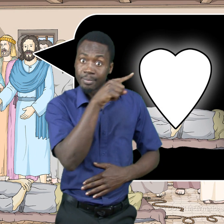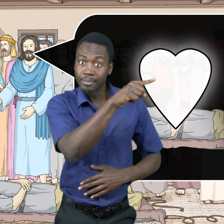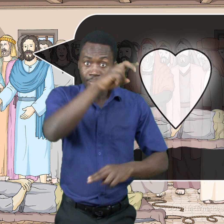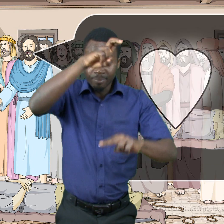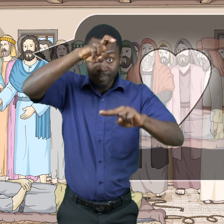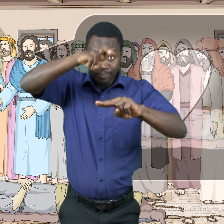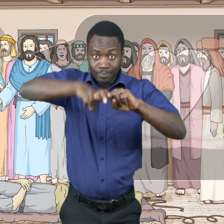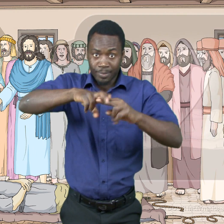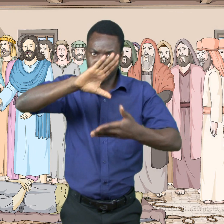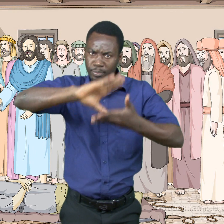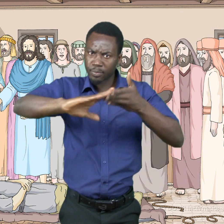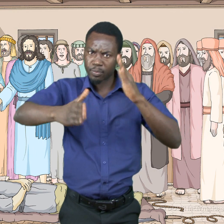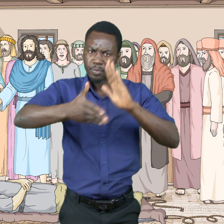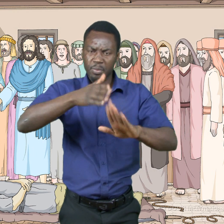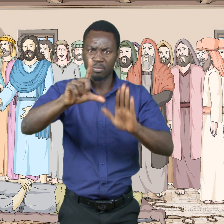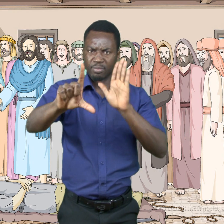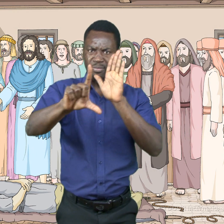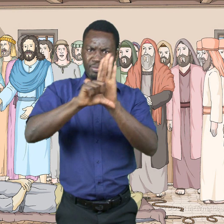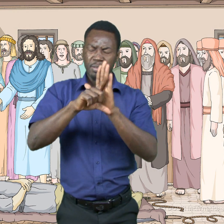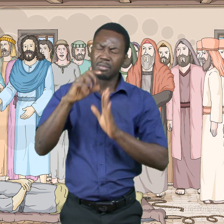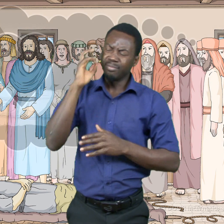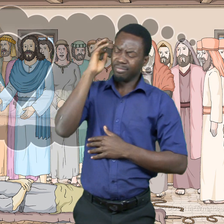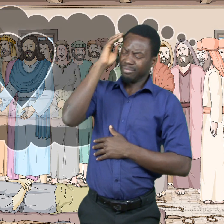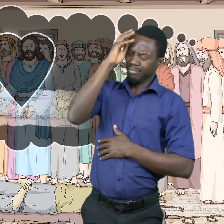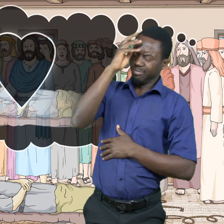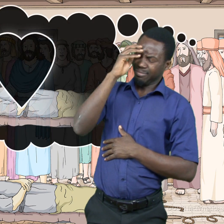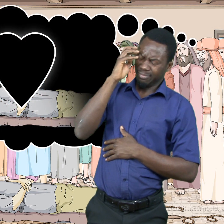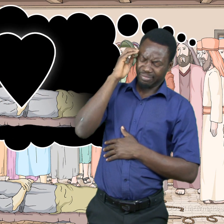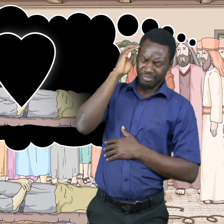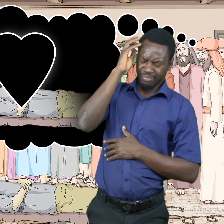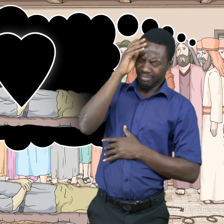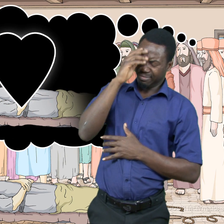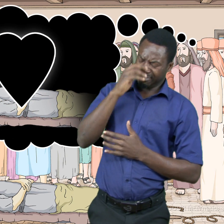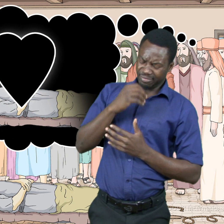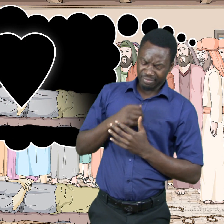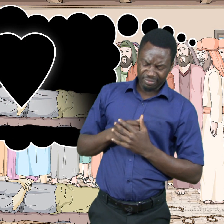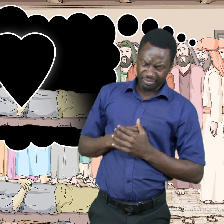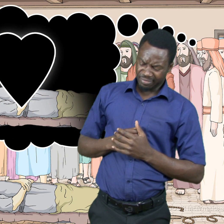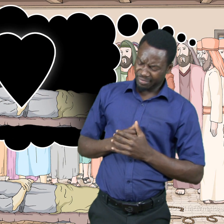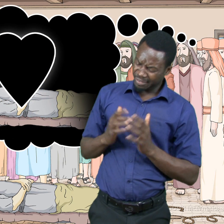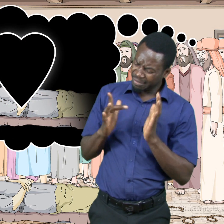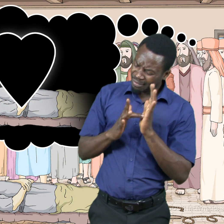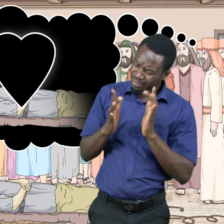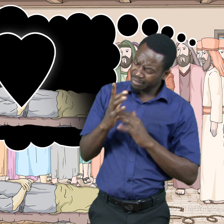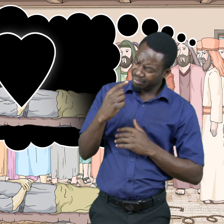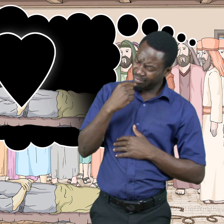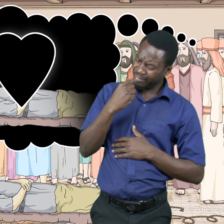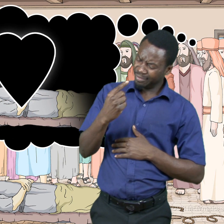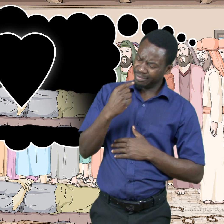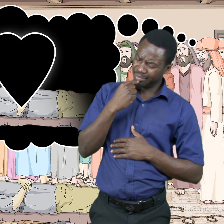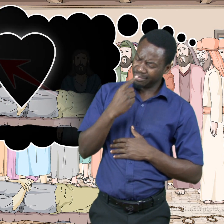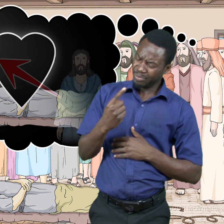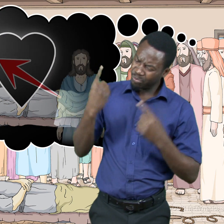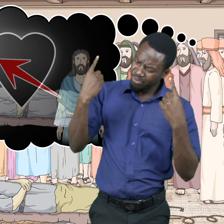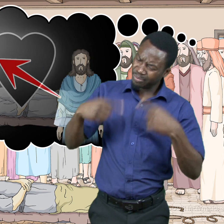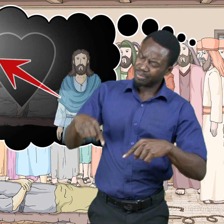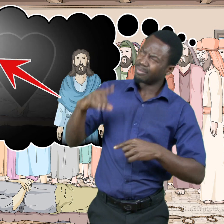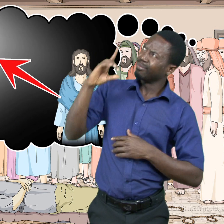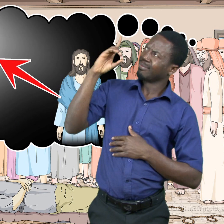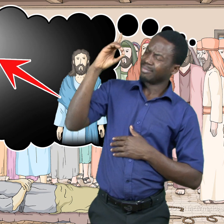But some of the scribes were sitting there and thinking in their hearts, “Why does this man speak like this?